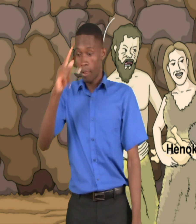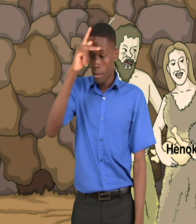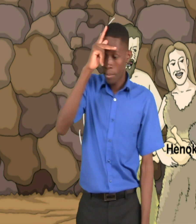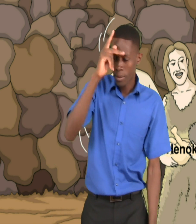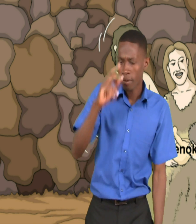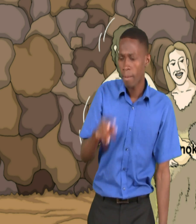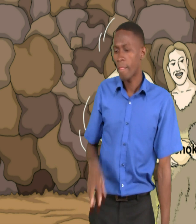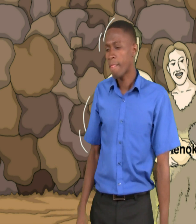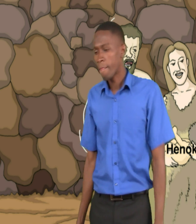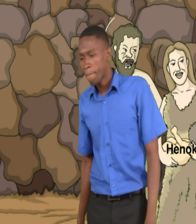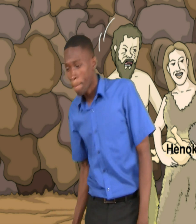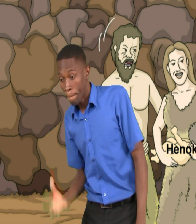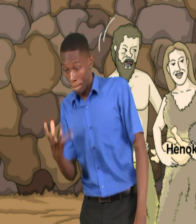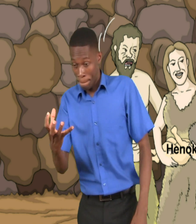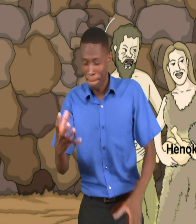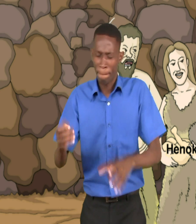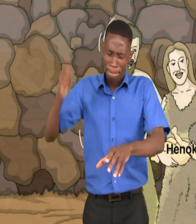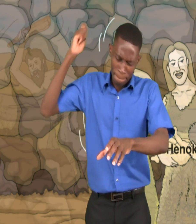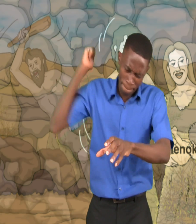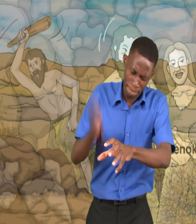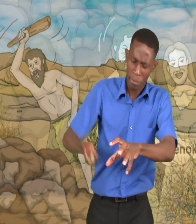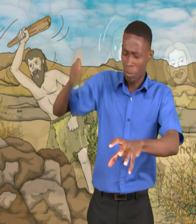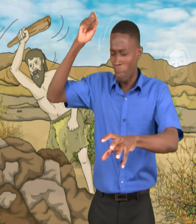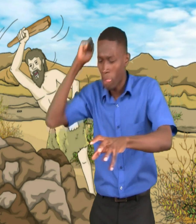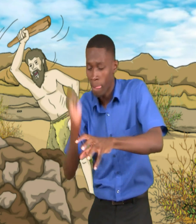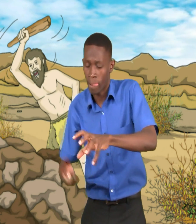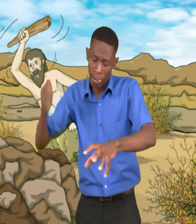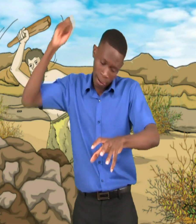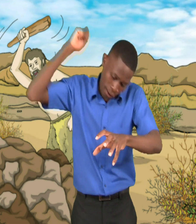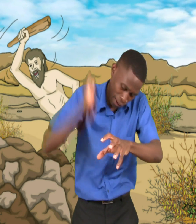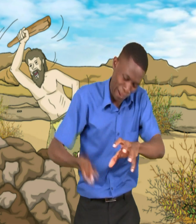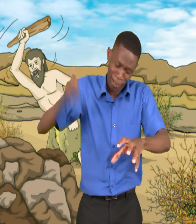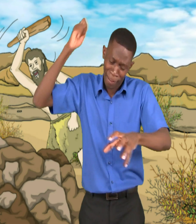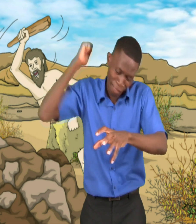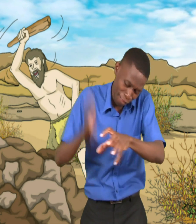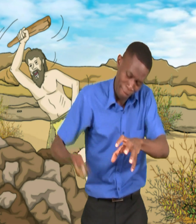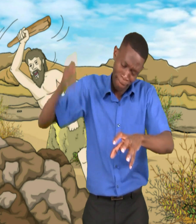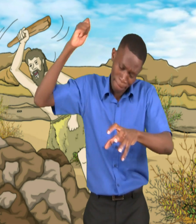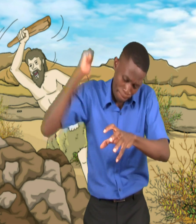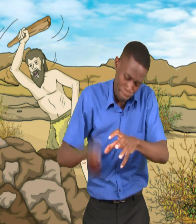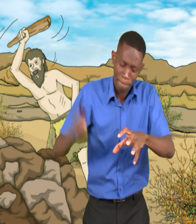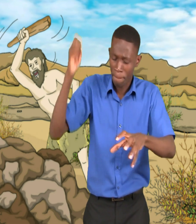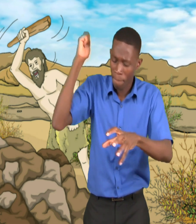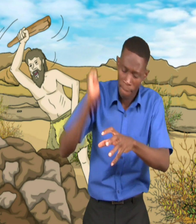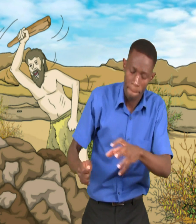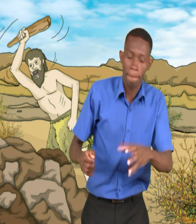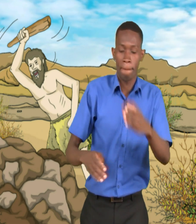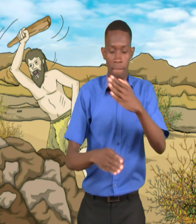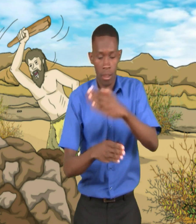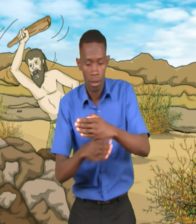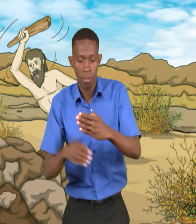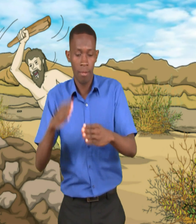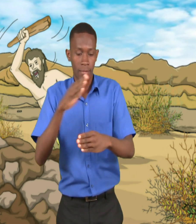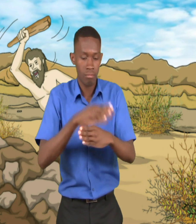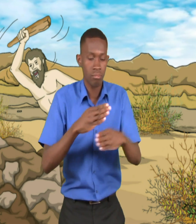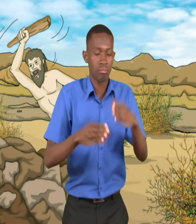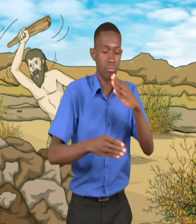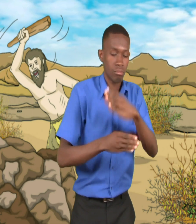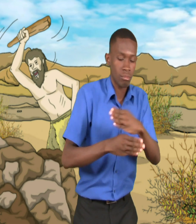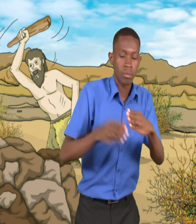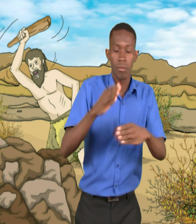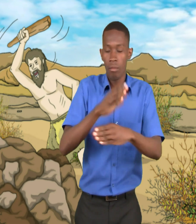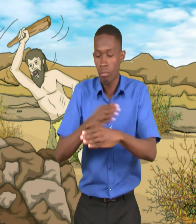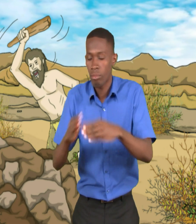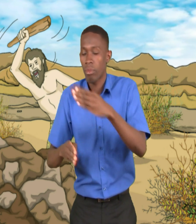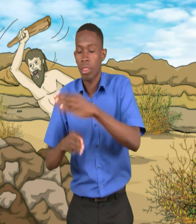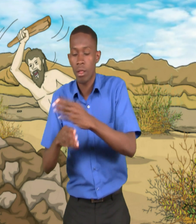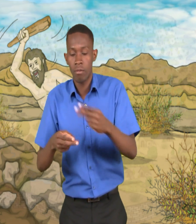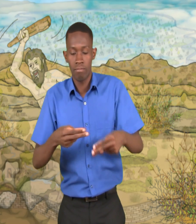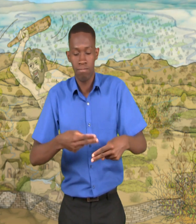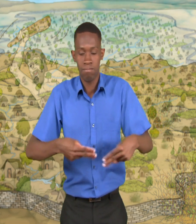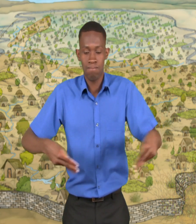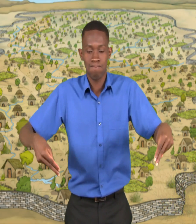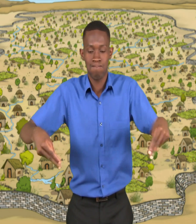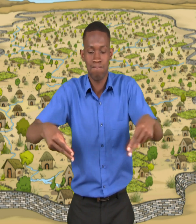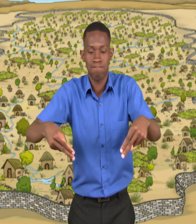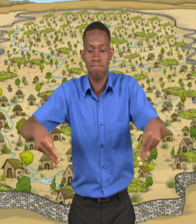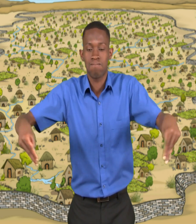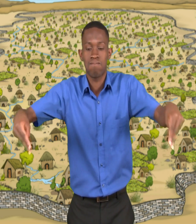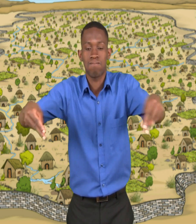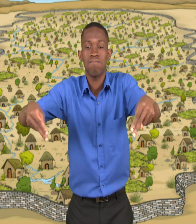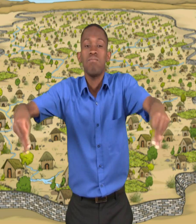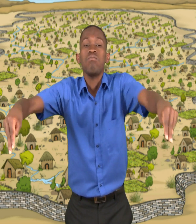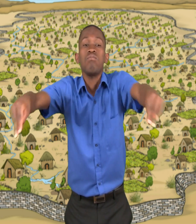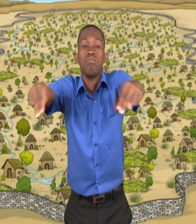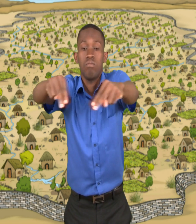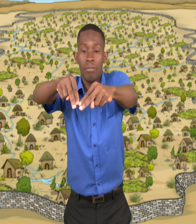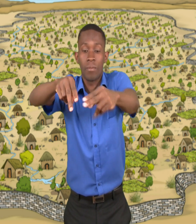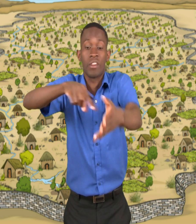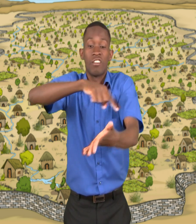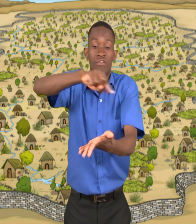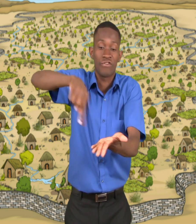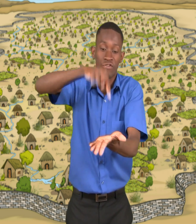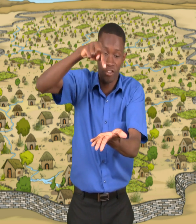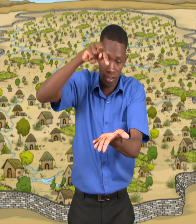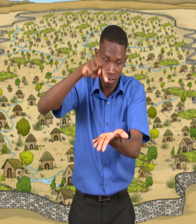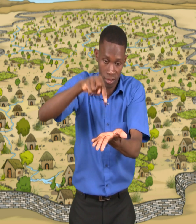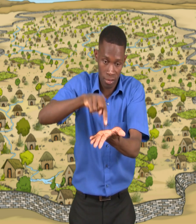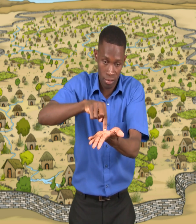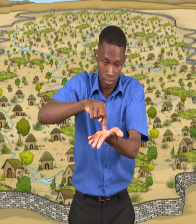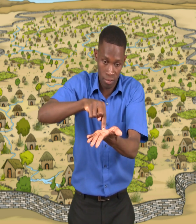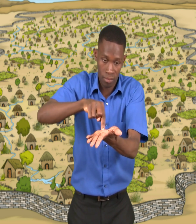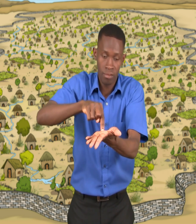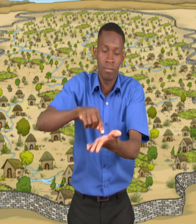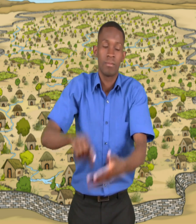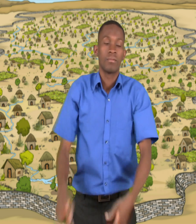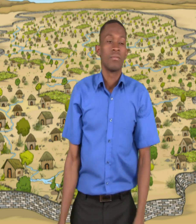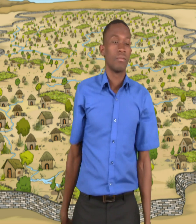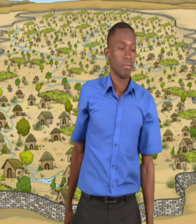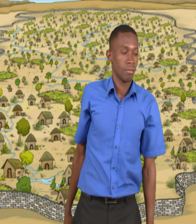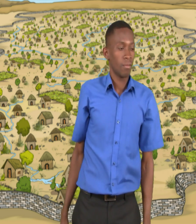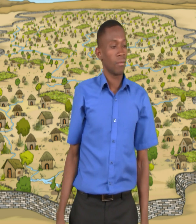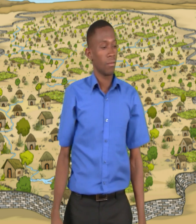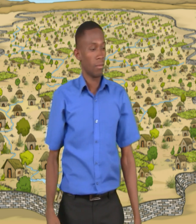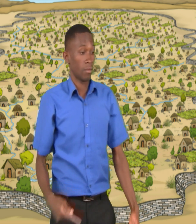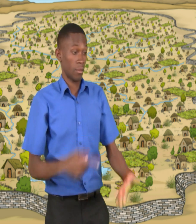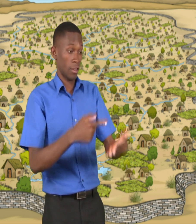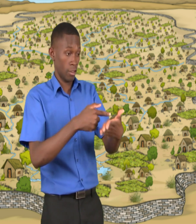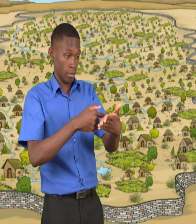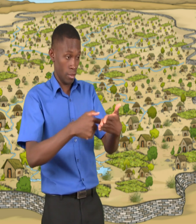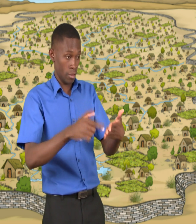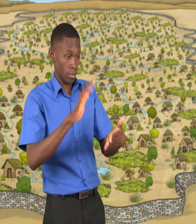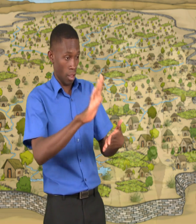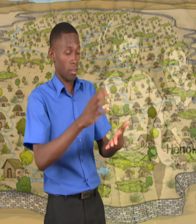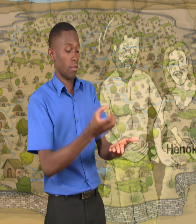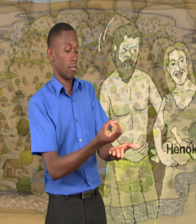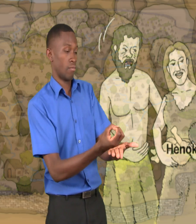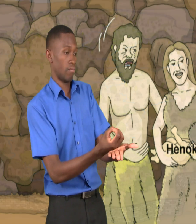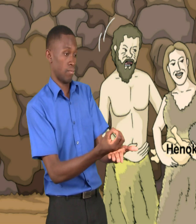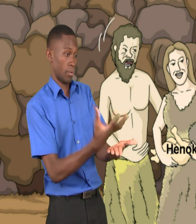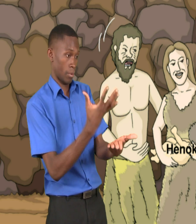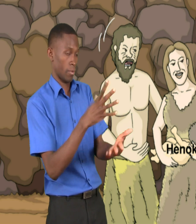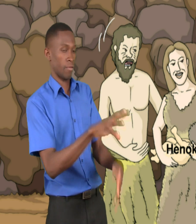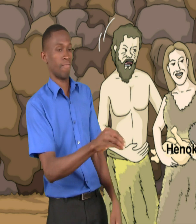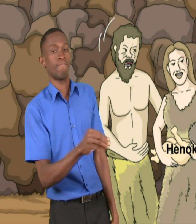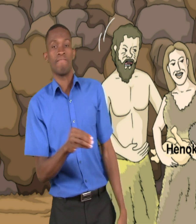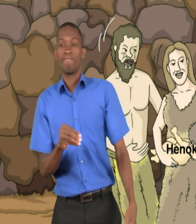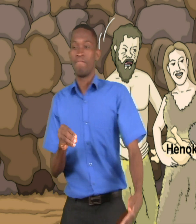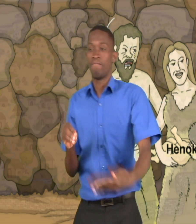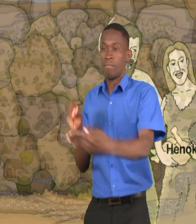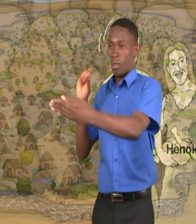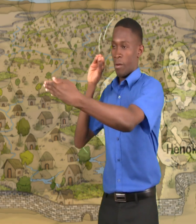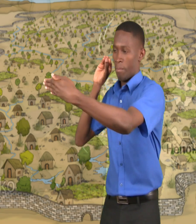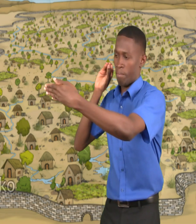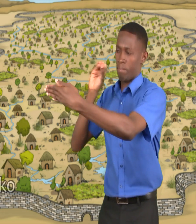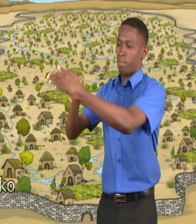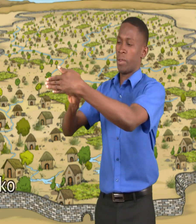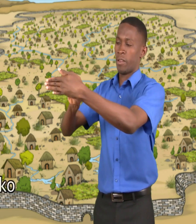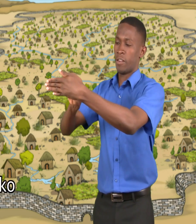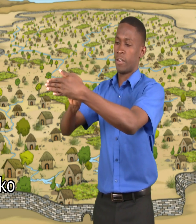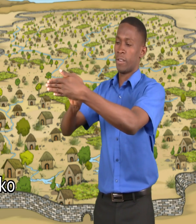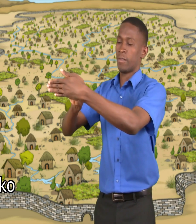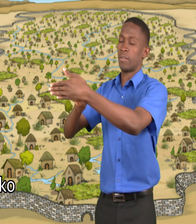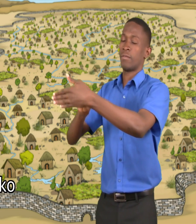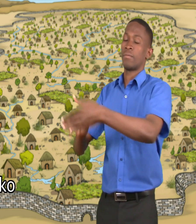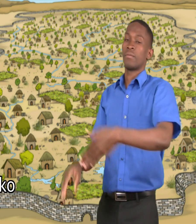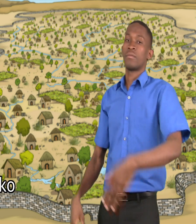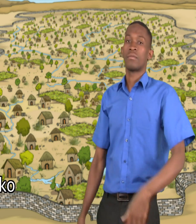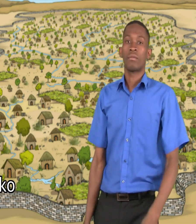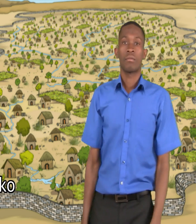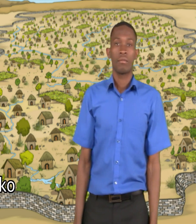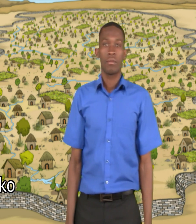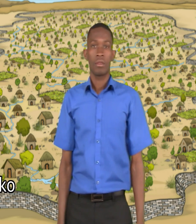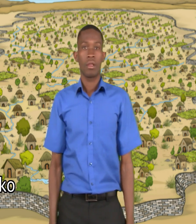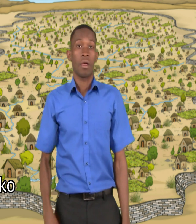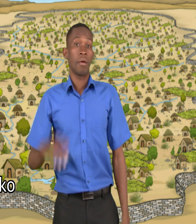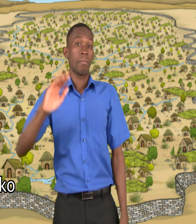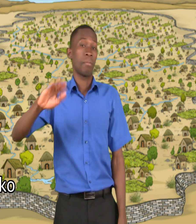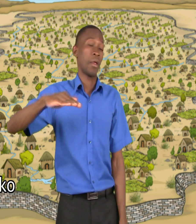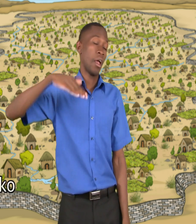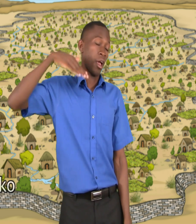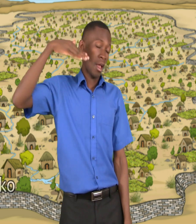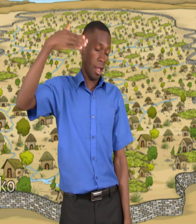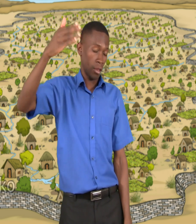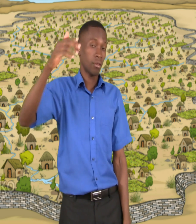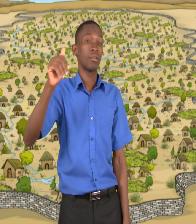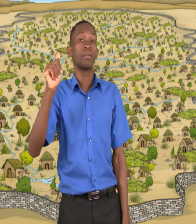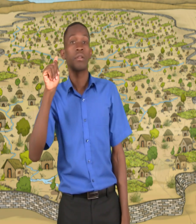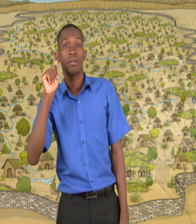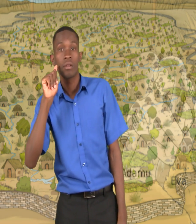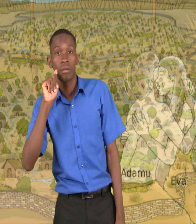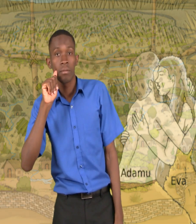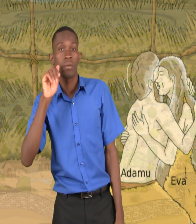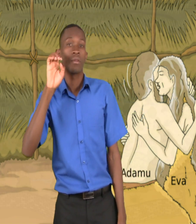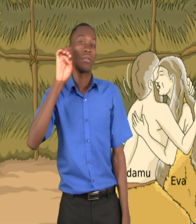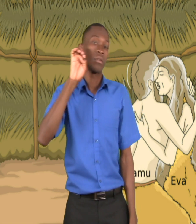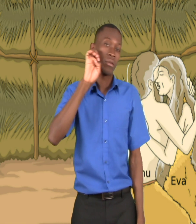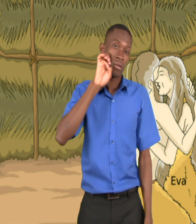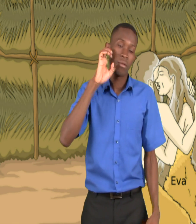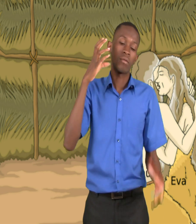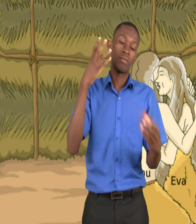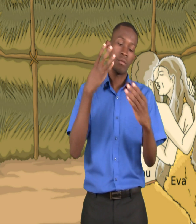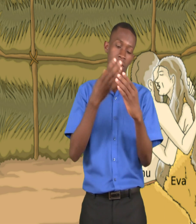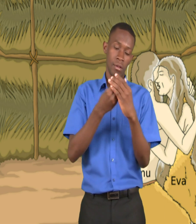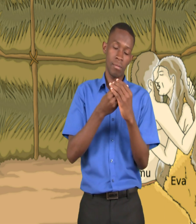Then Cain built a city and named it after his son Enoch.